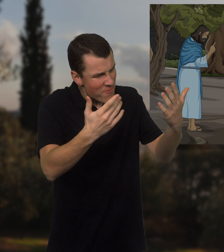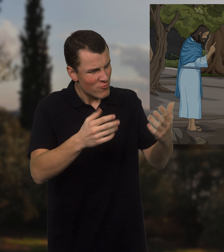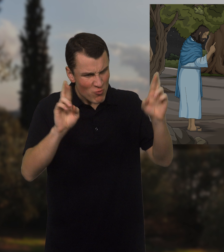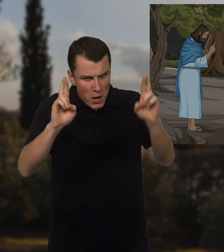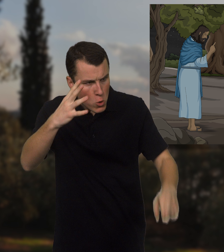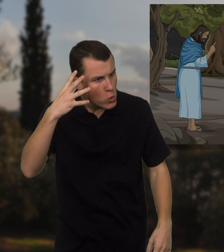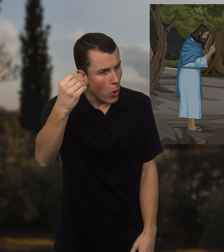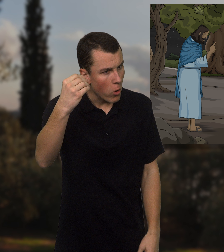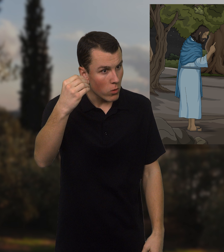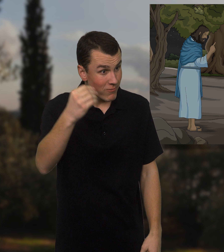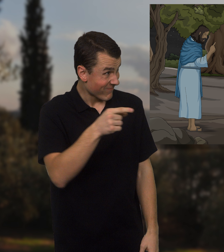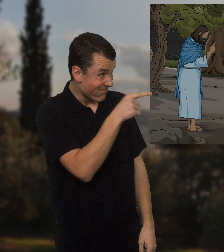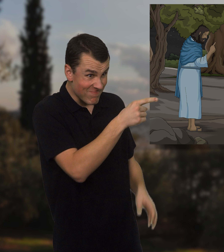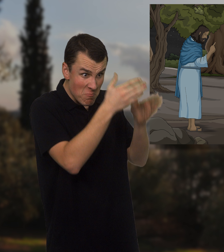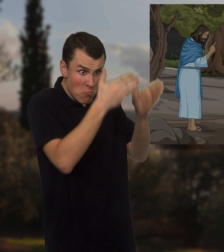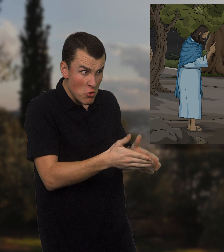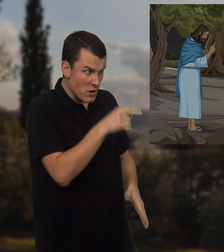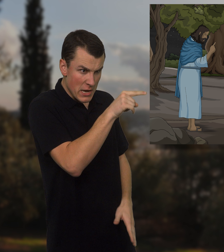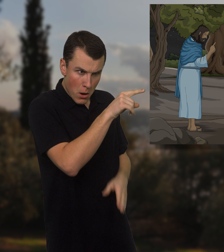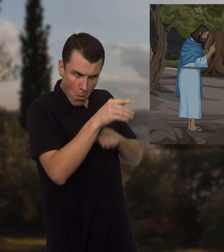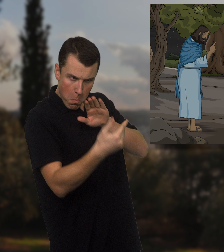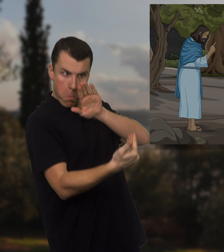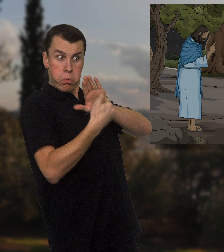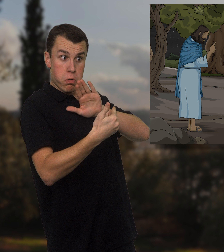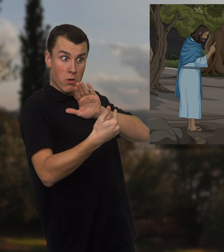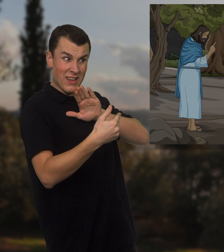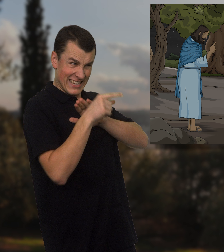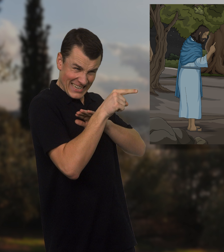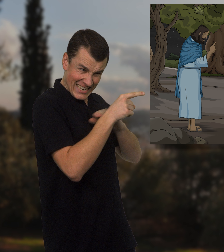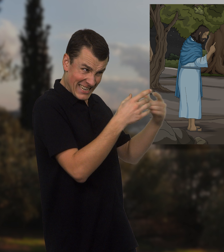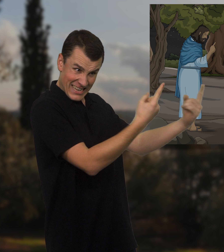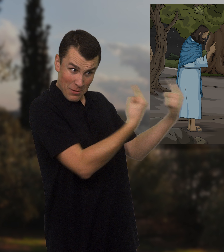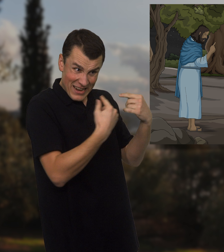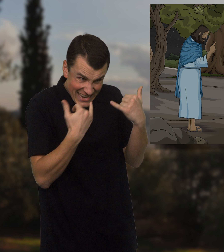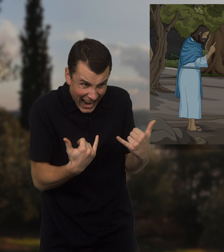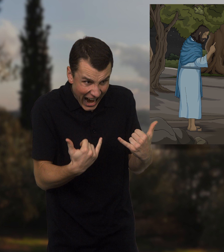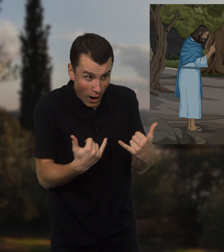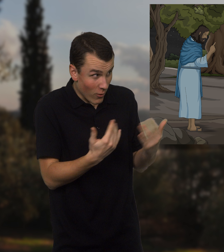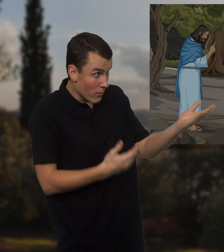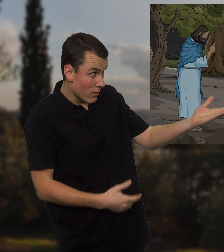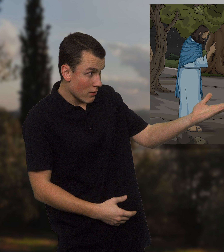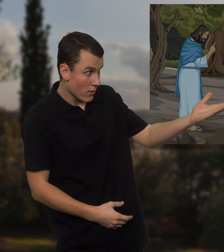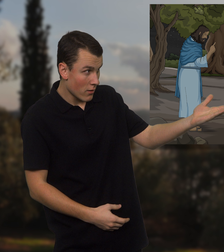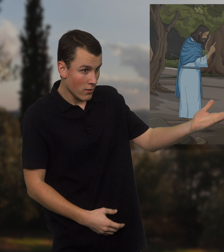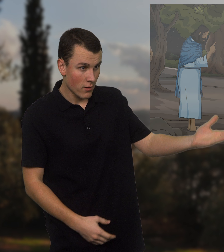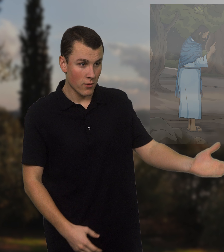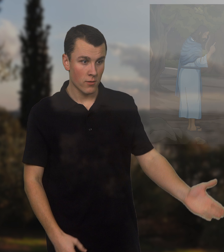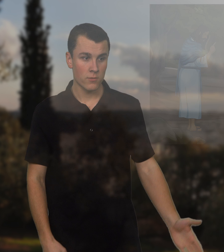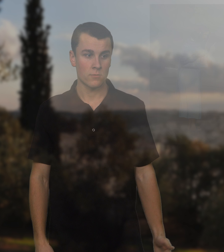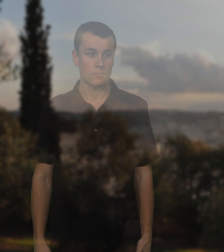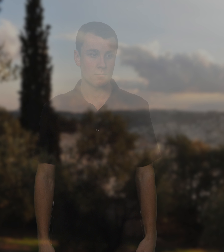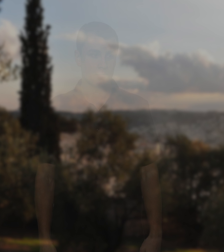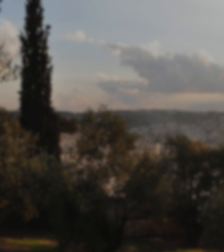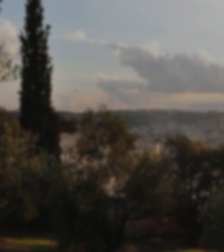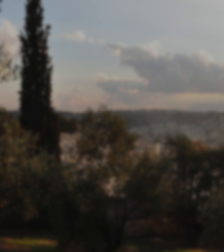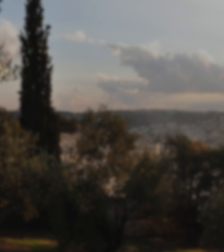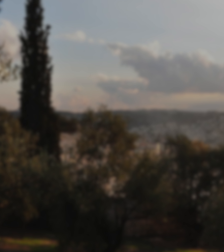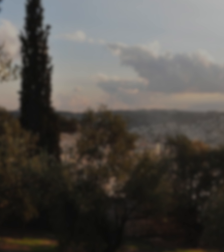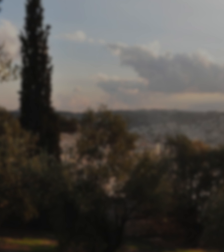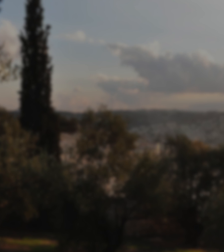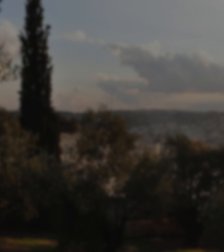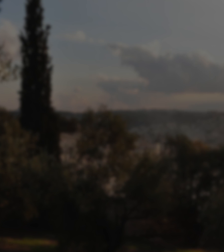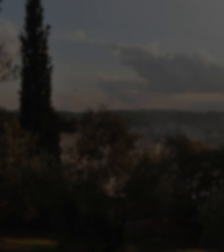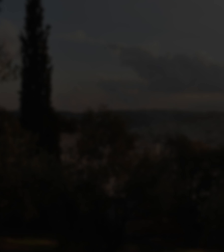See, My betrayer is approaching!”